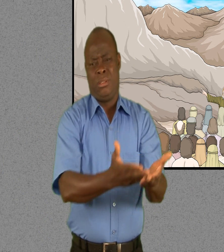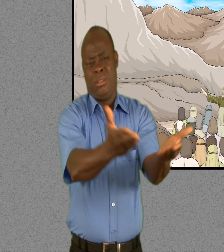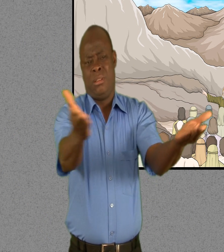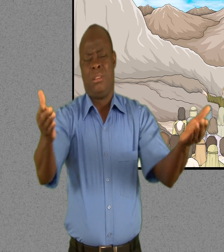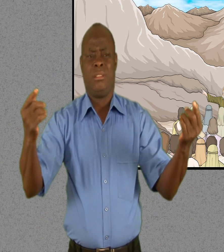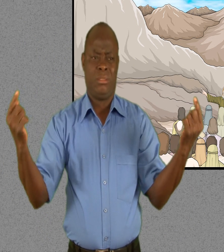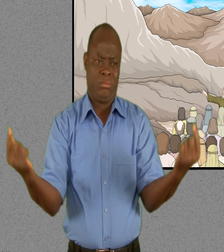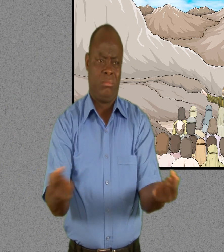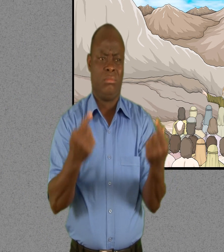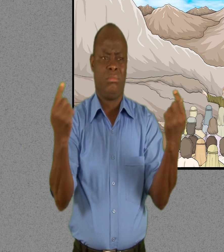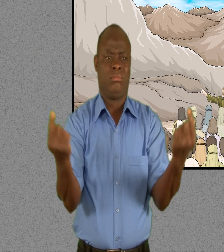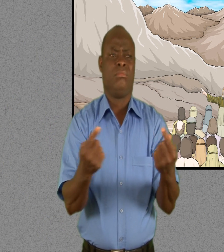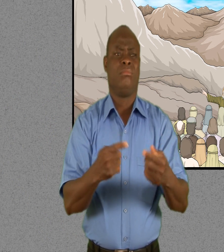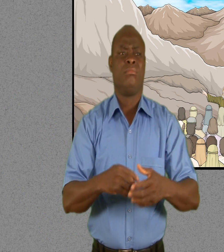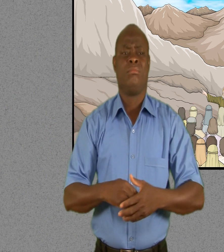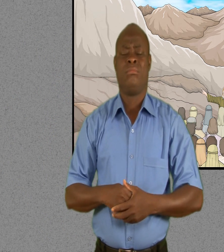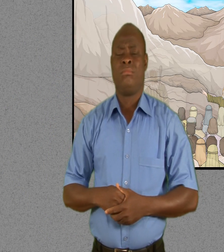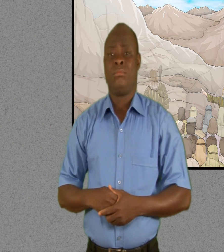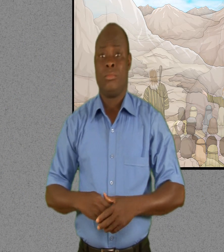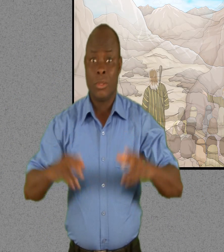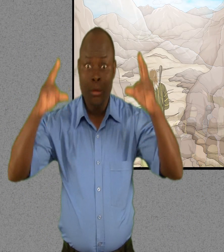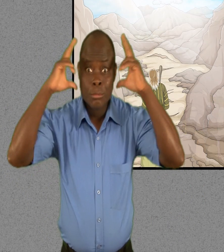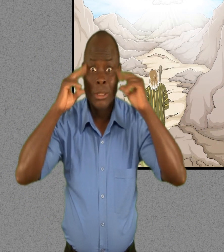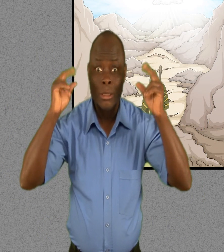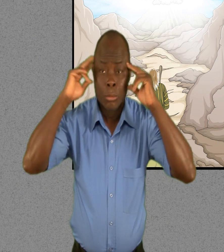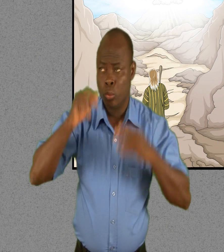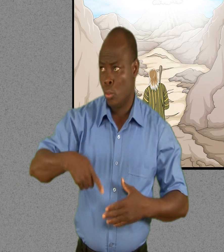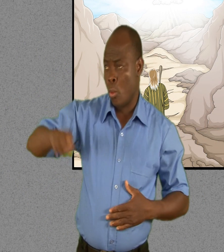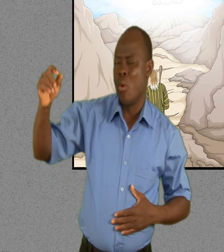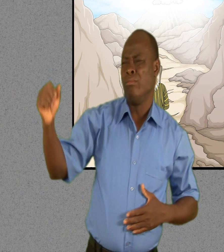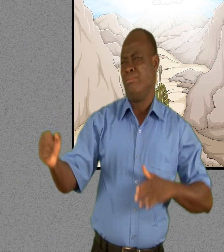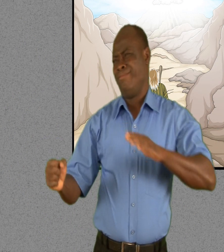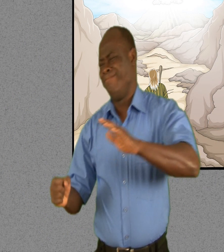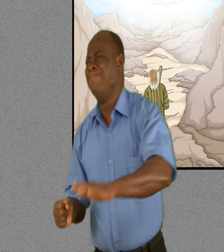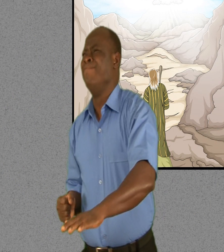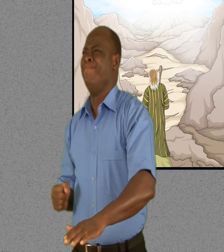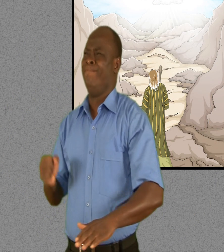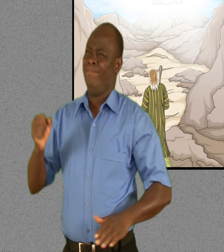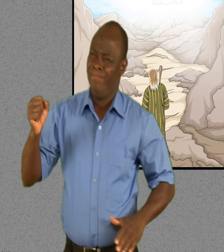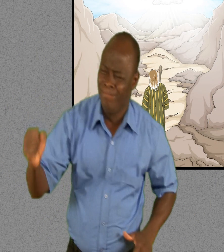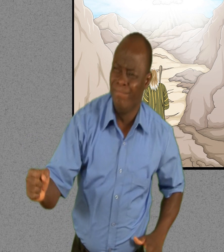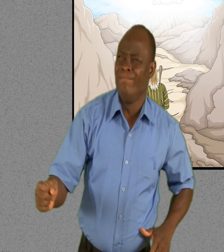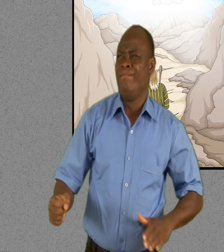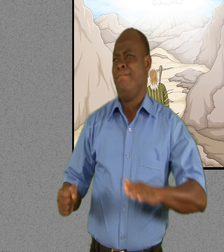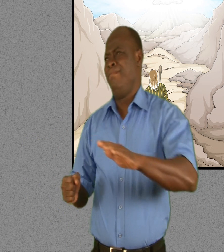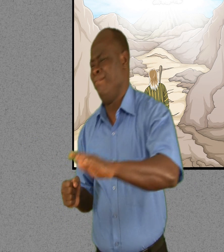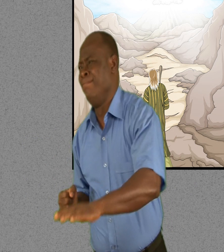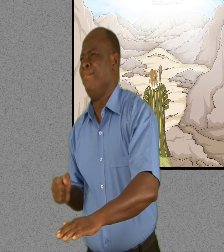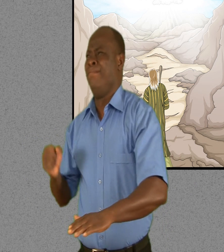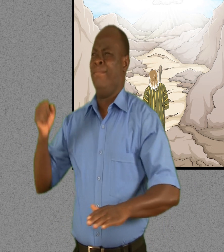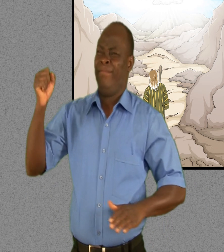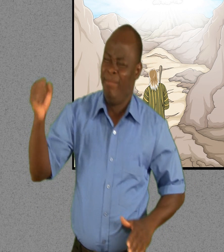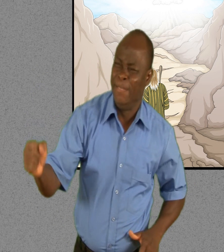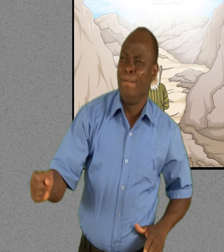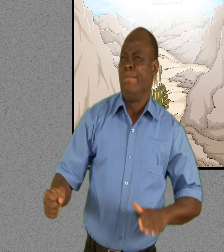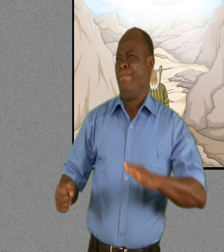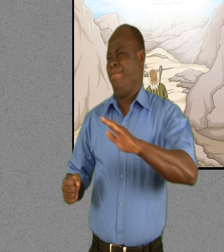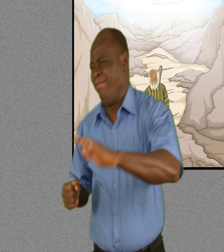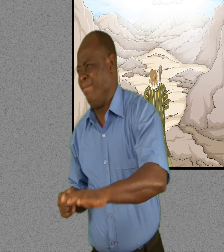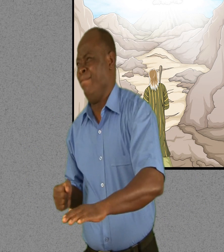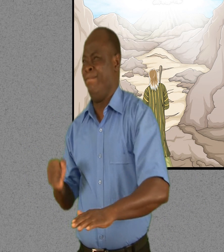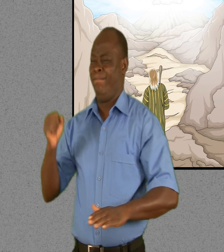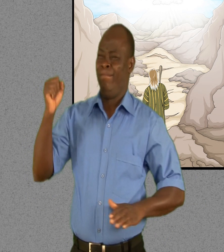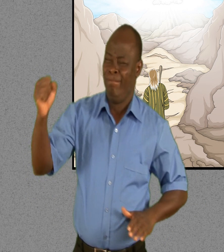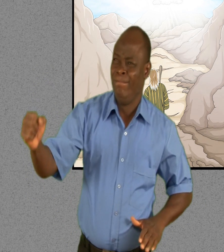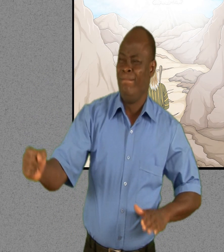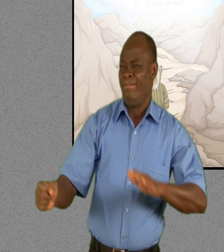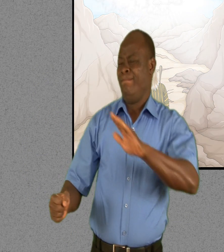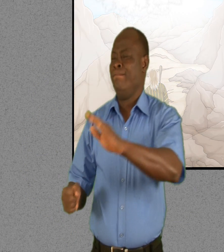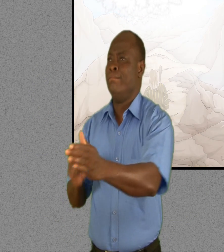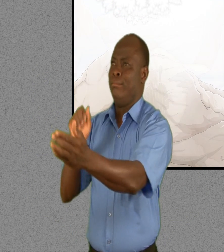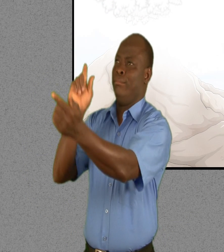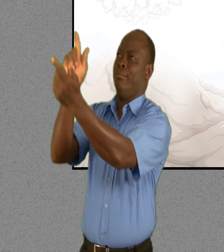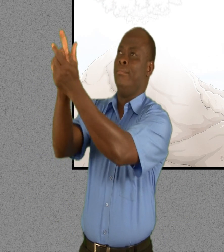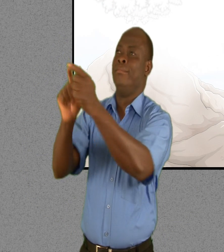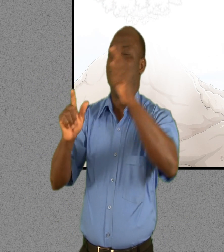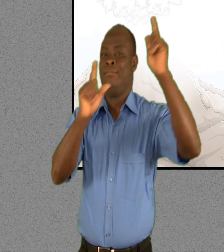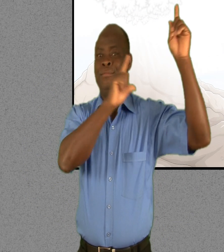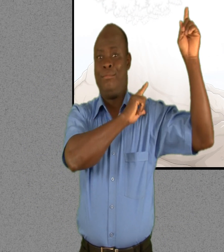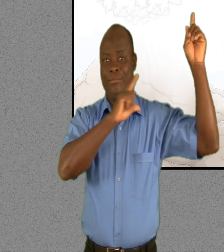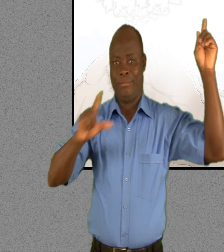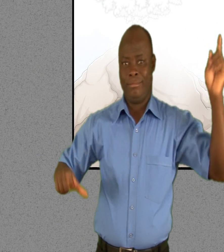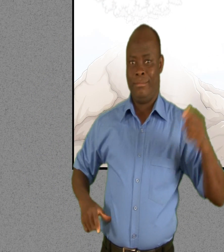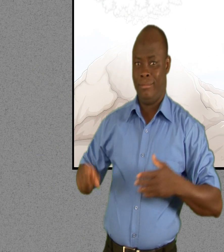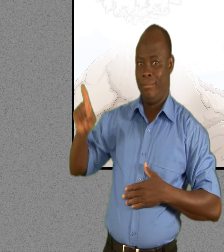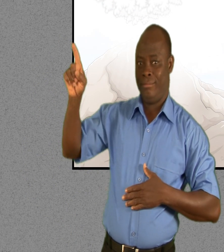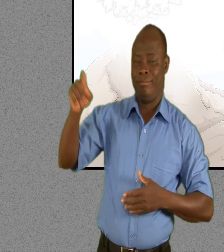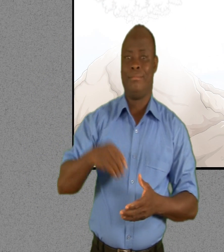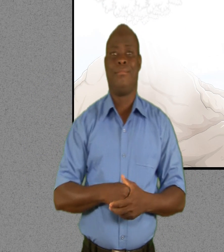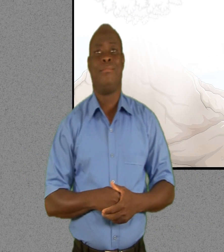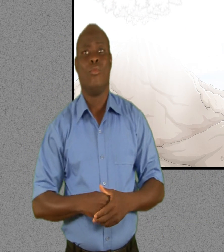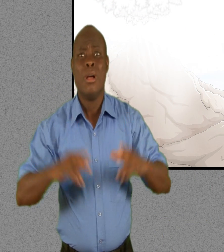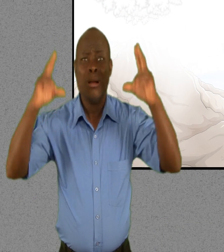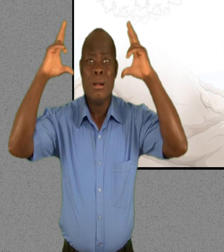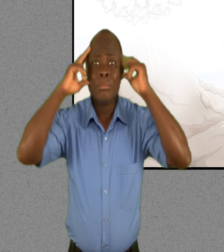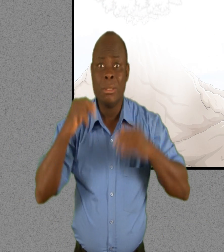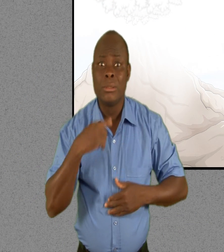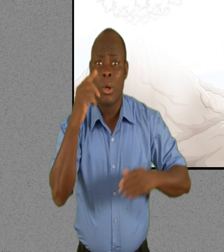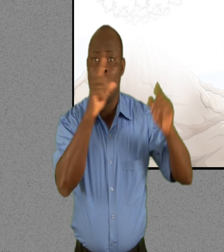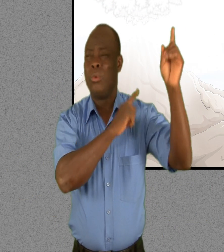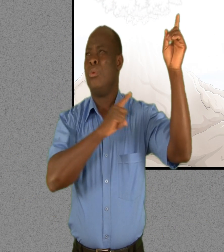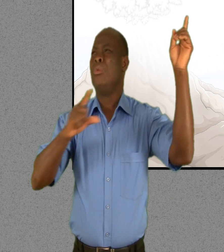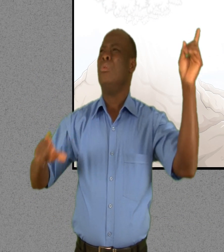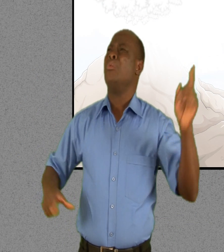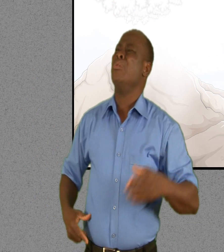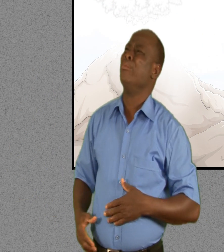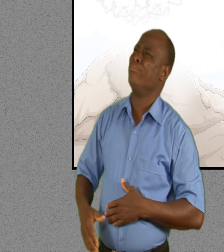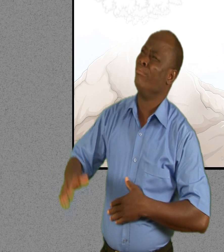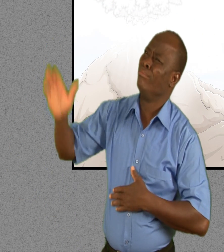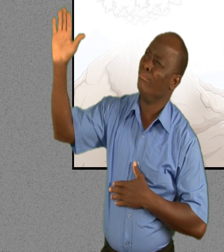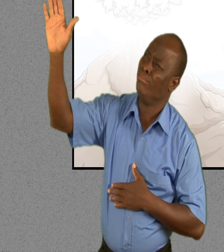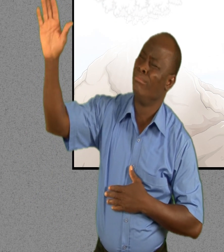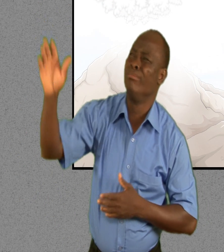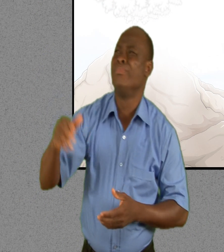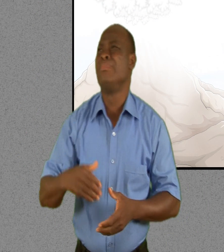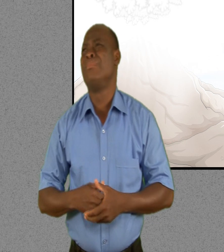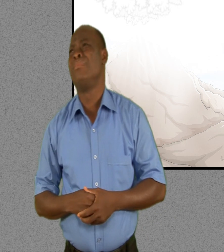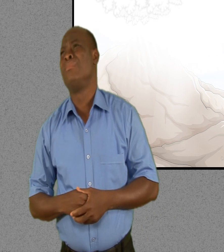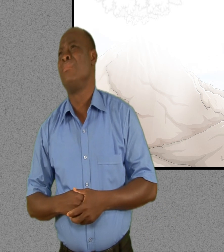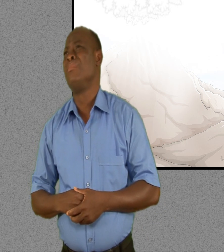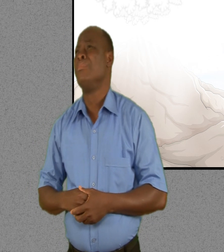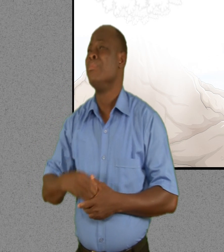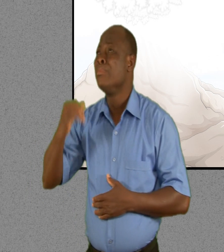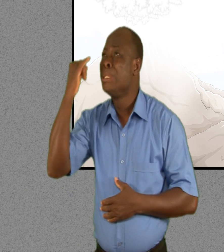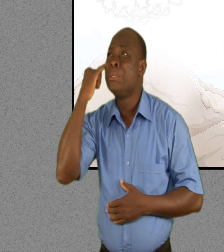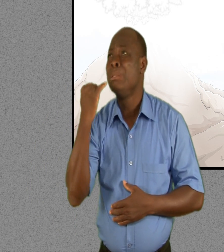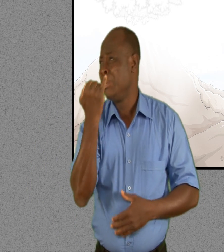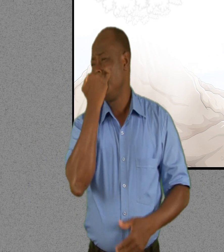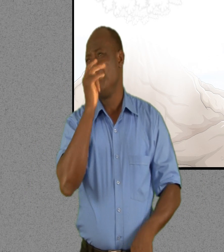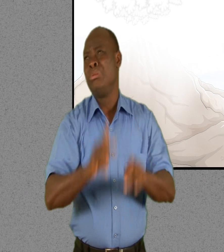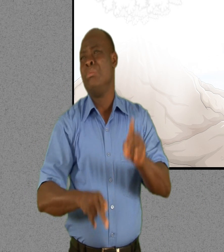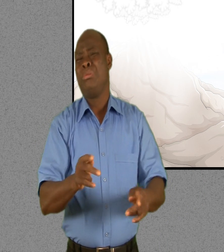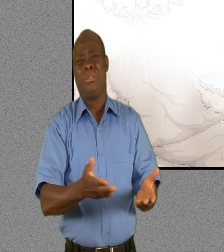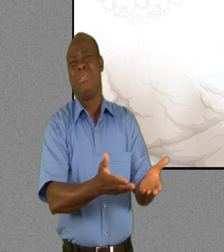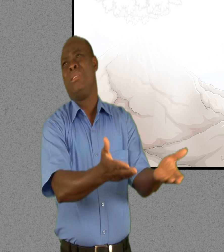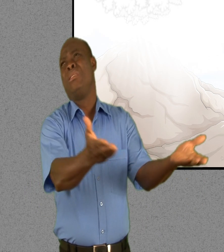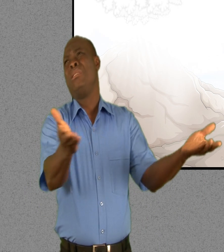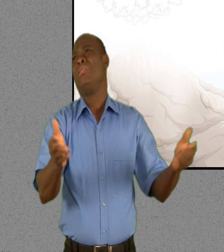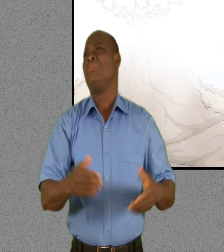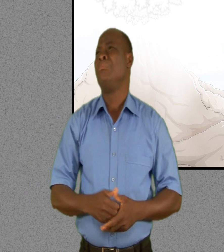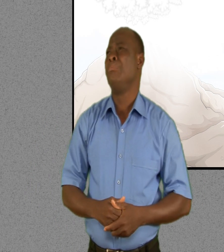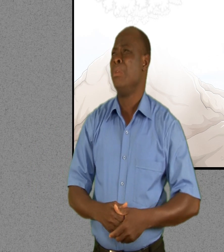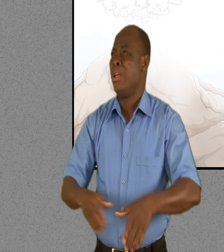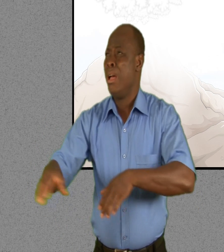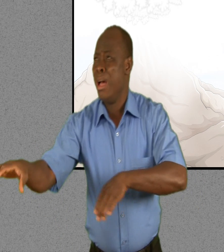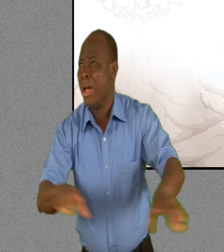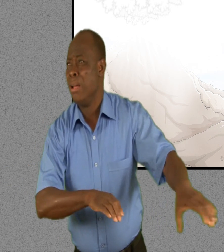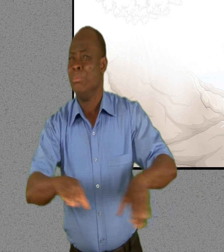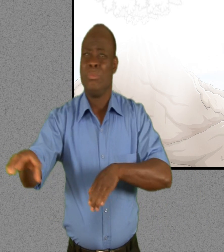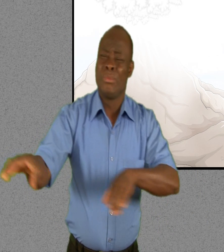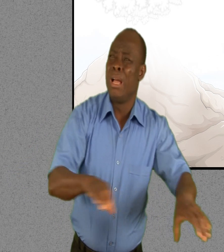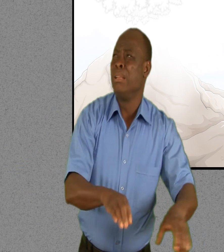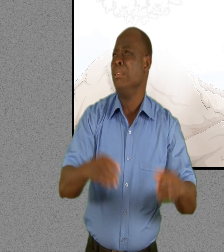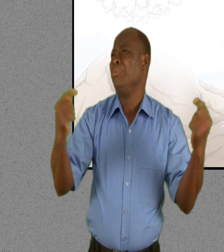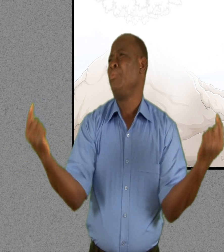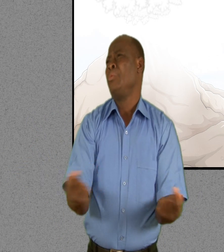So Moses returned to the LORD and said, “Oh, what a great sin these people have committed!